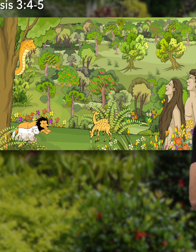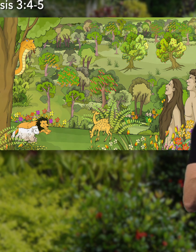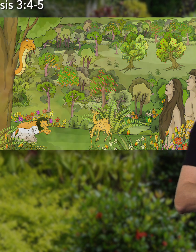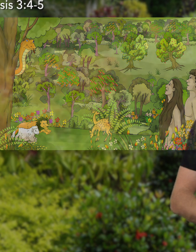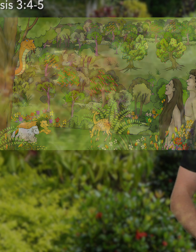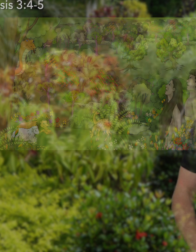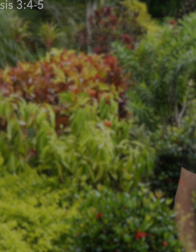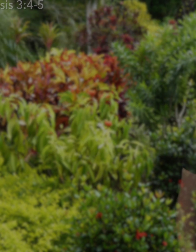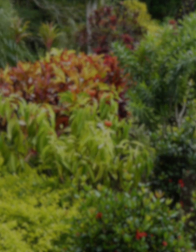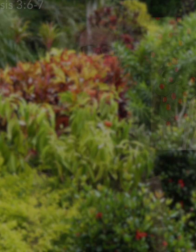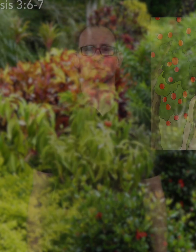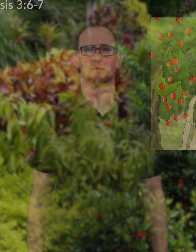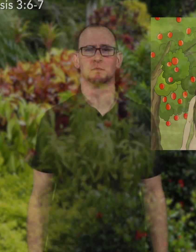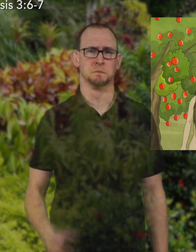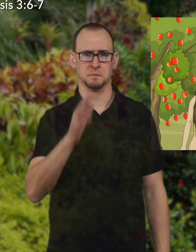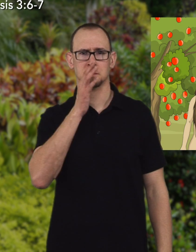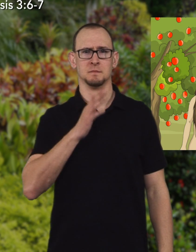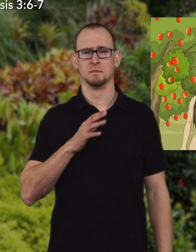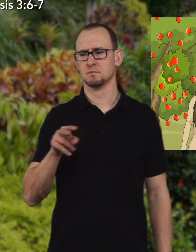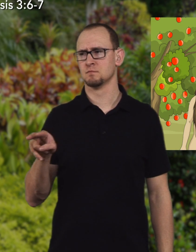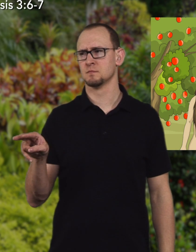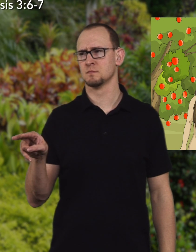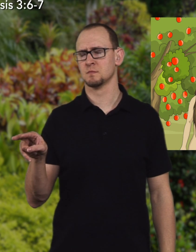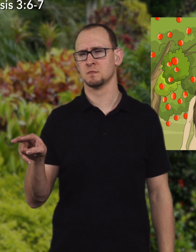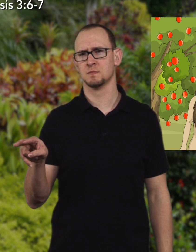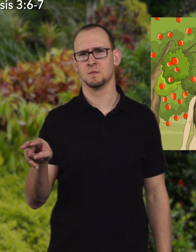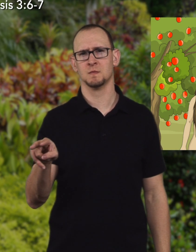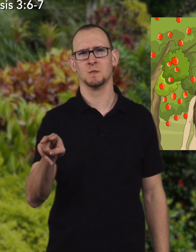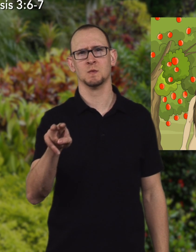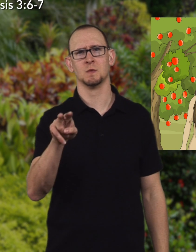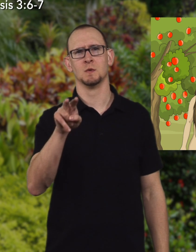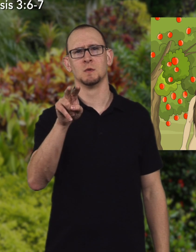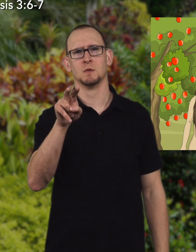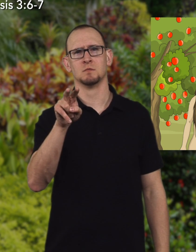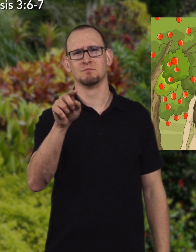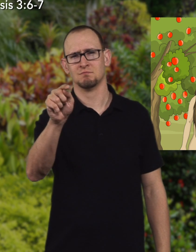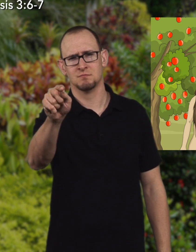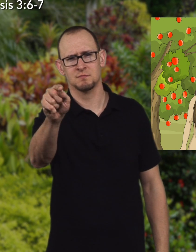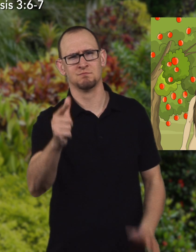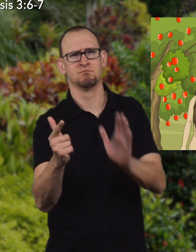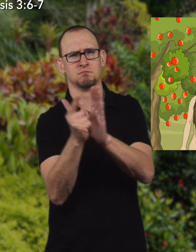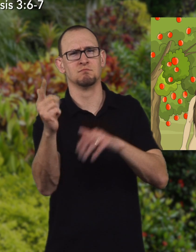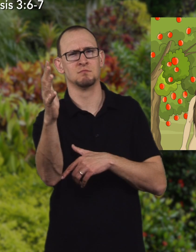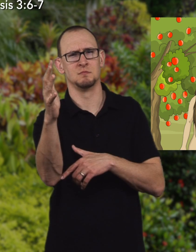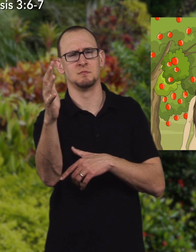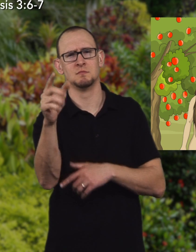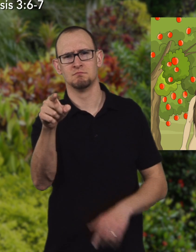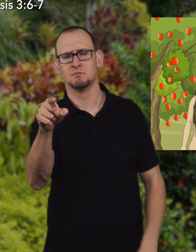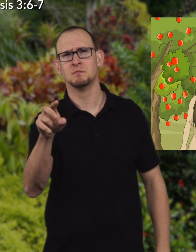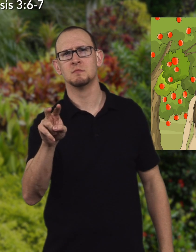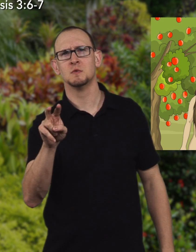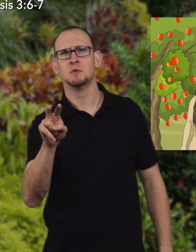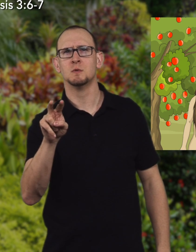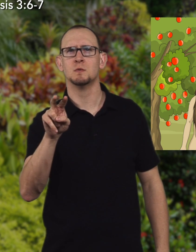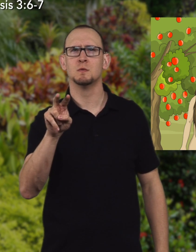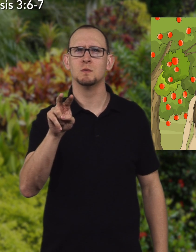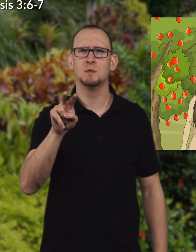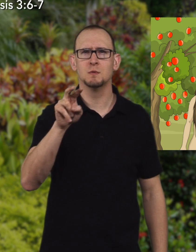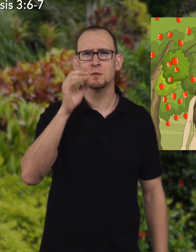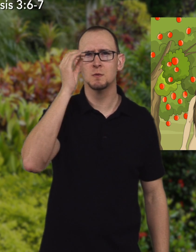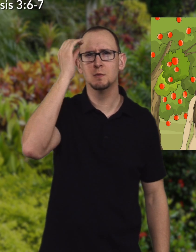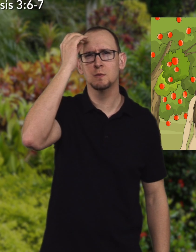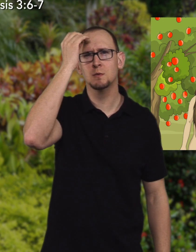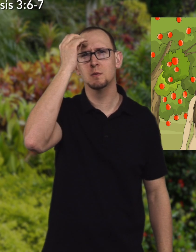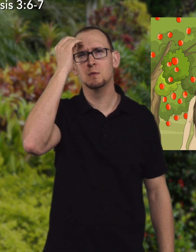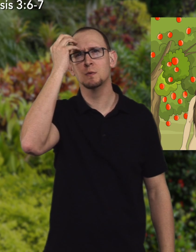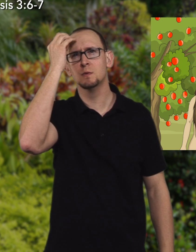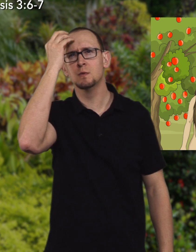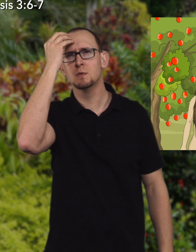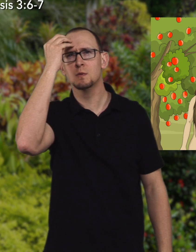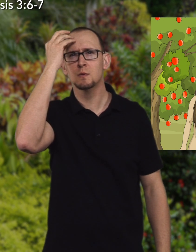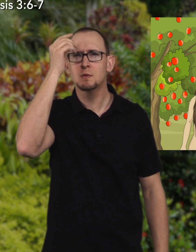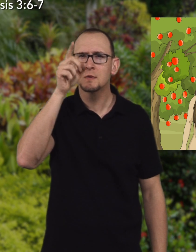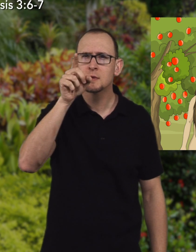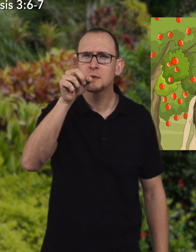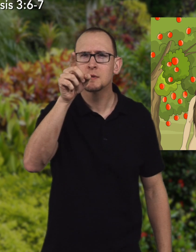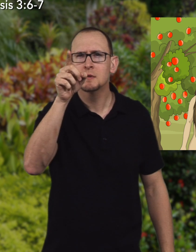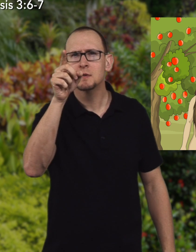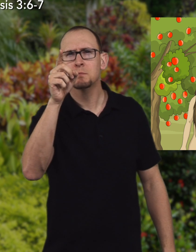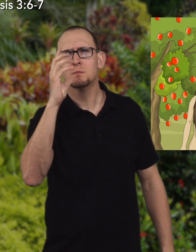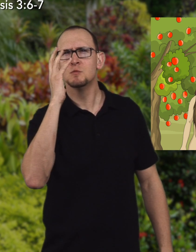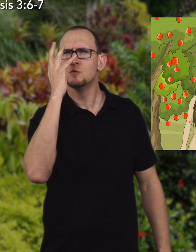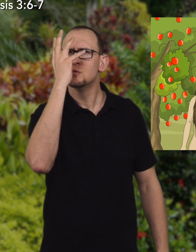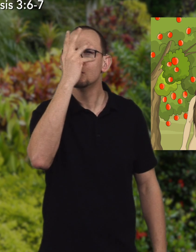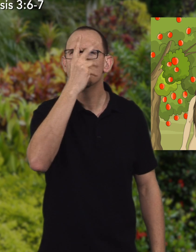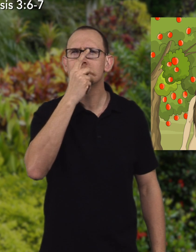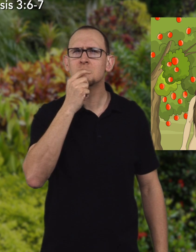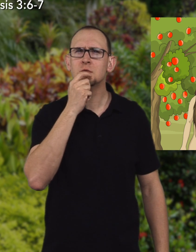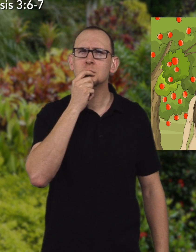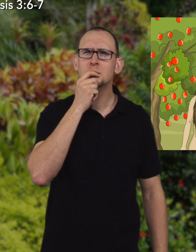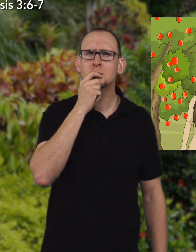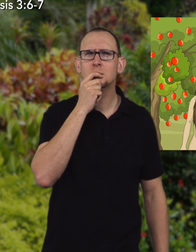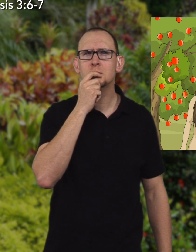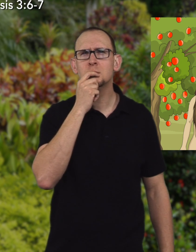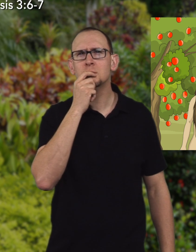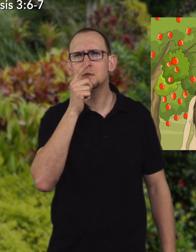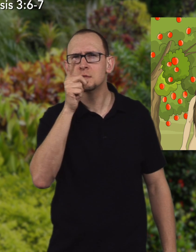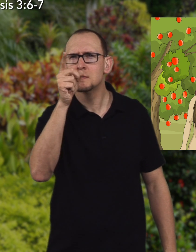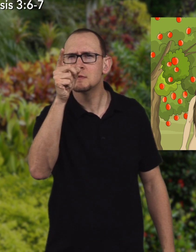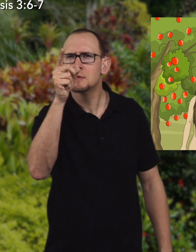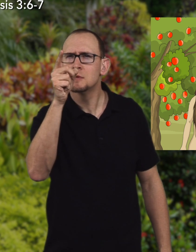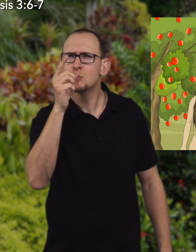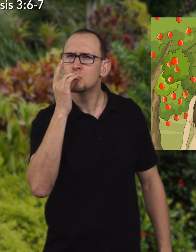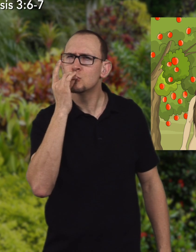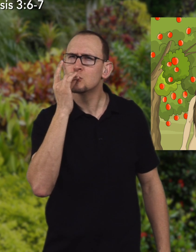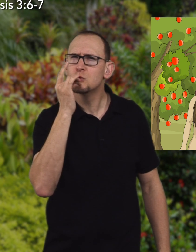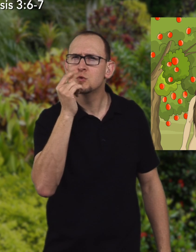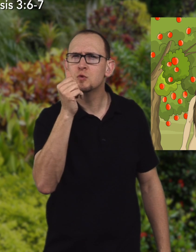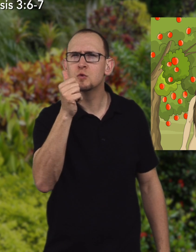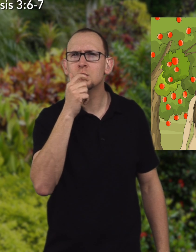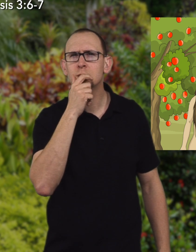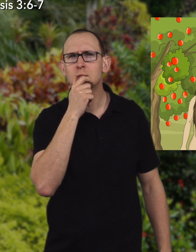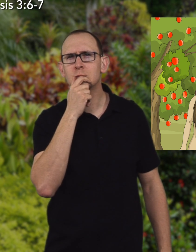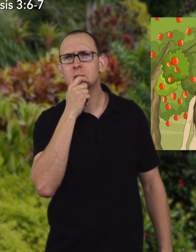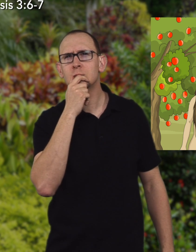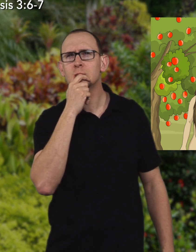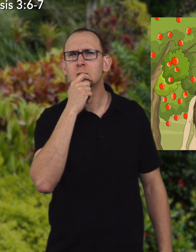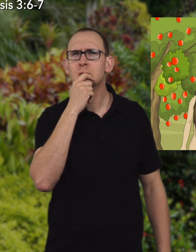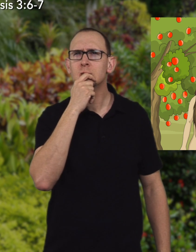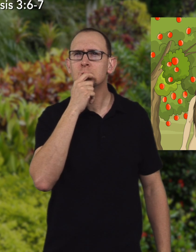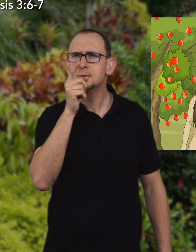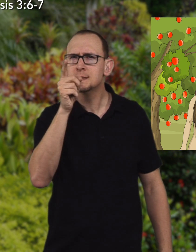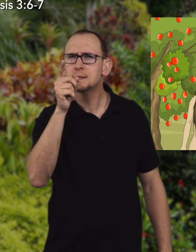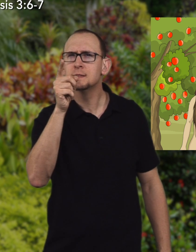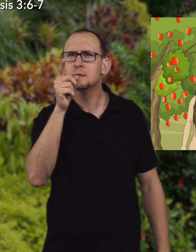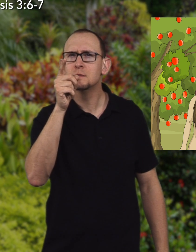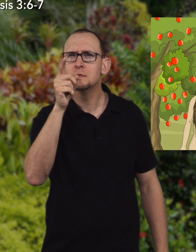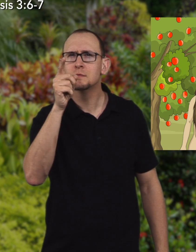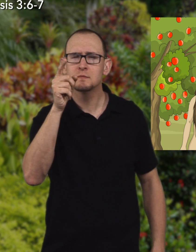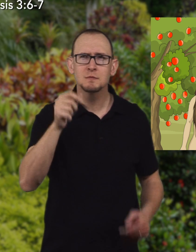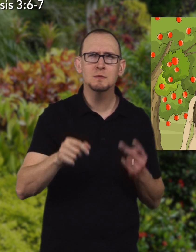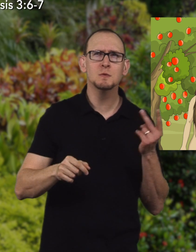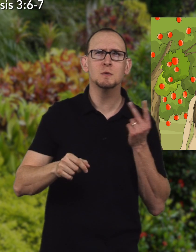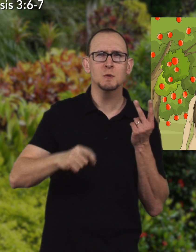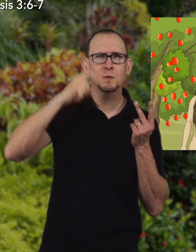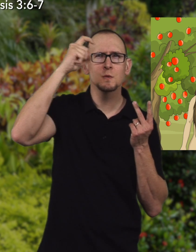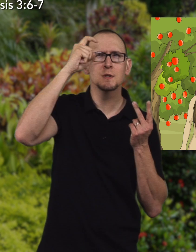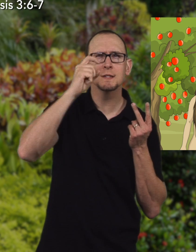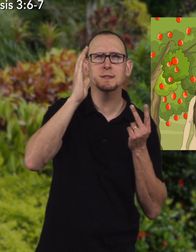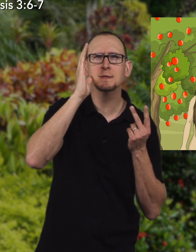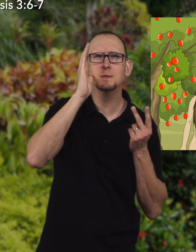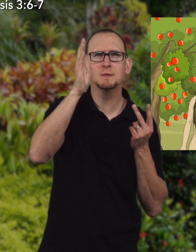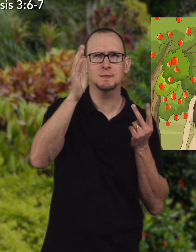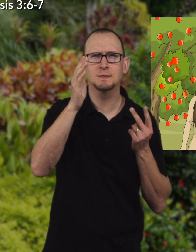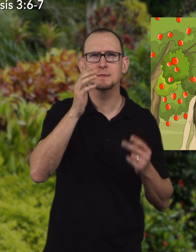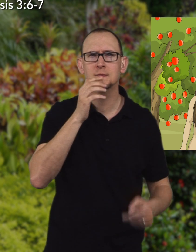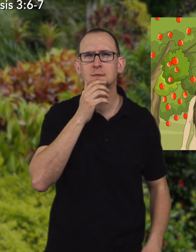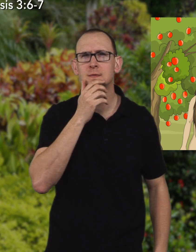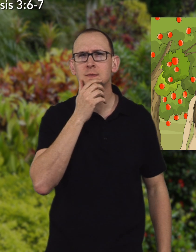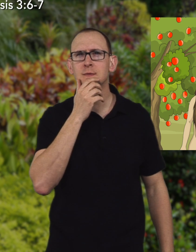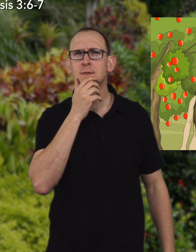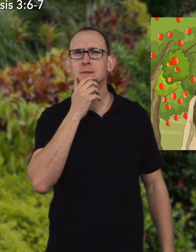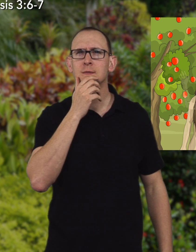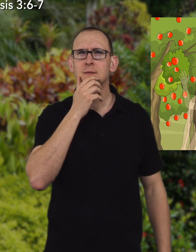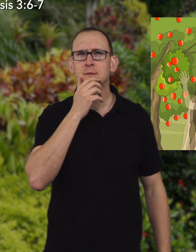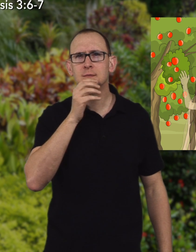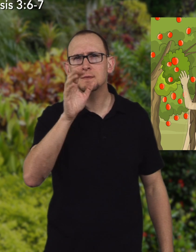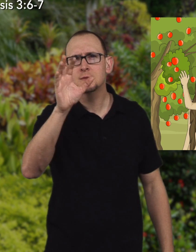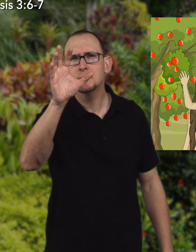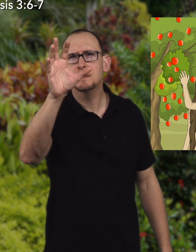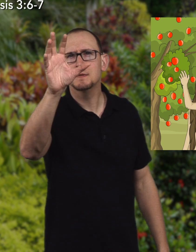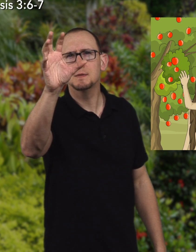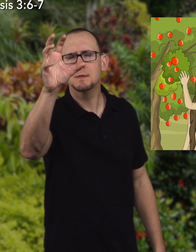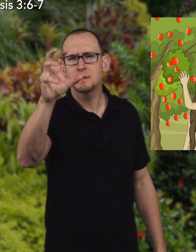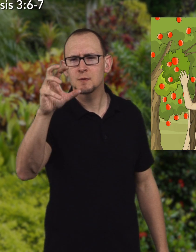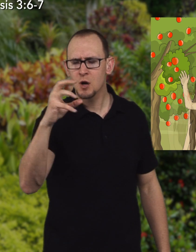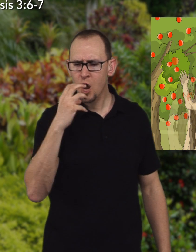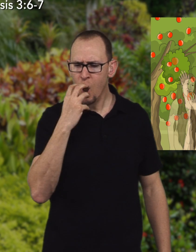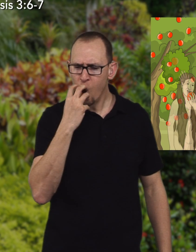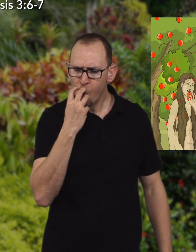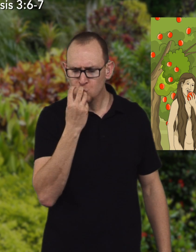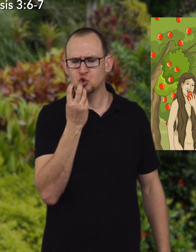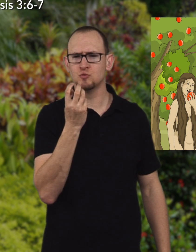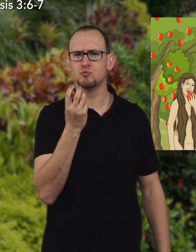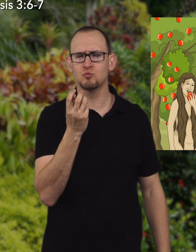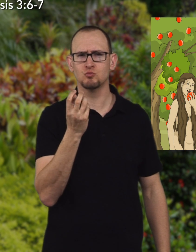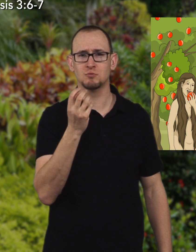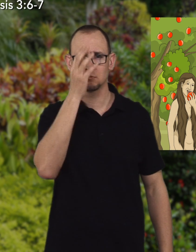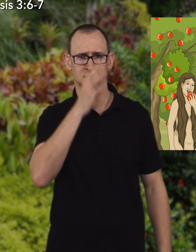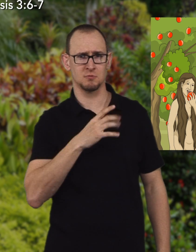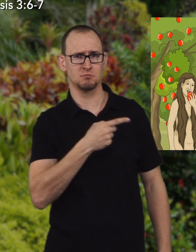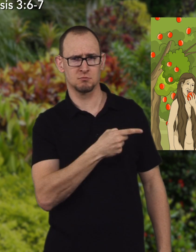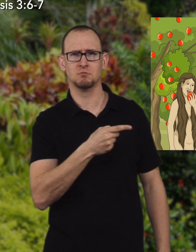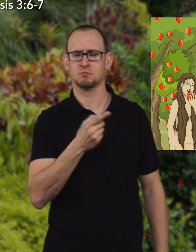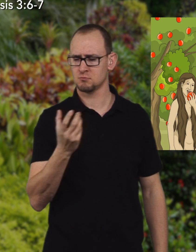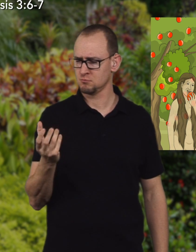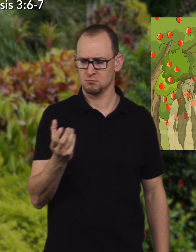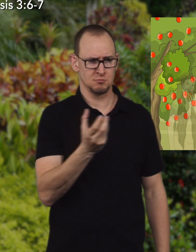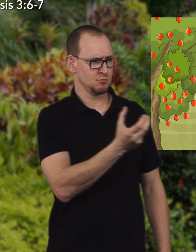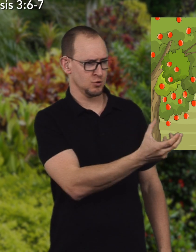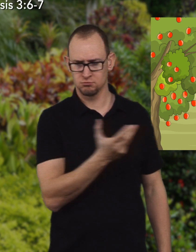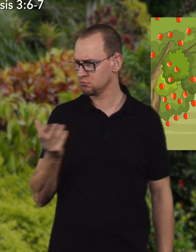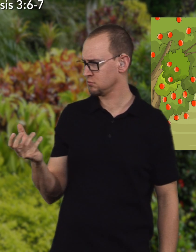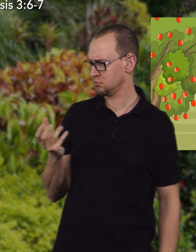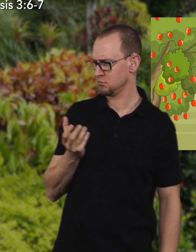When the woman saw that the tree was good for food and pleasing to the eyes, and that it was desirable for obtaining wisdom, she took the fruit and ate it.